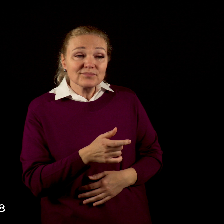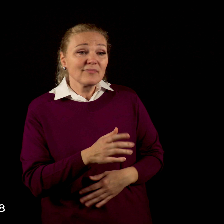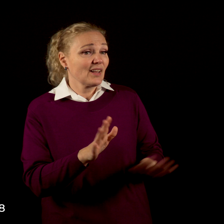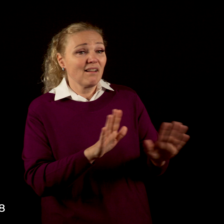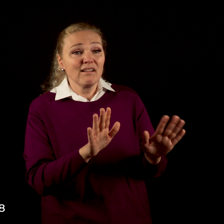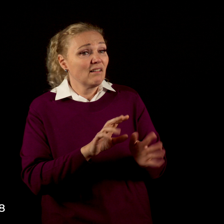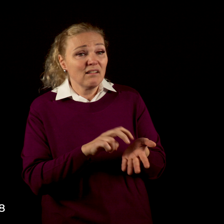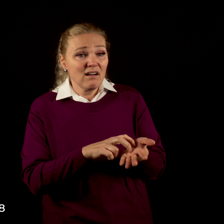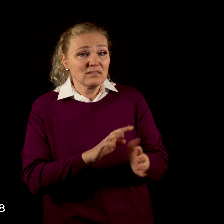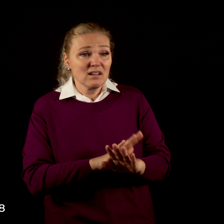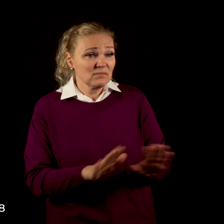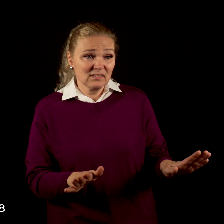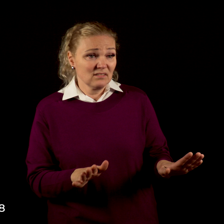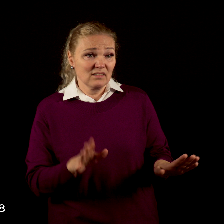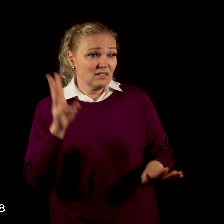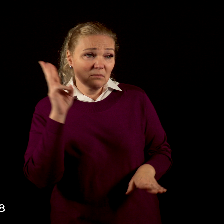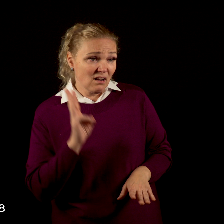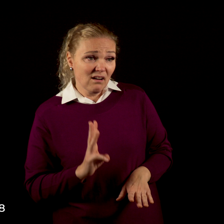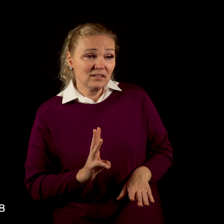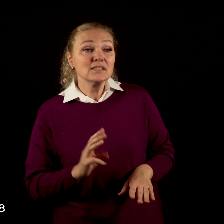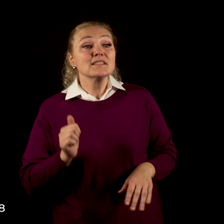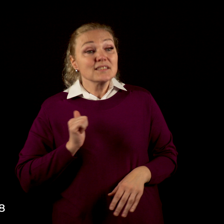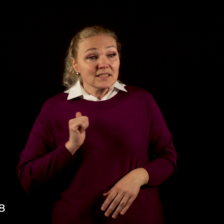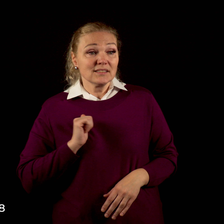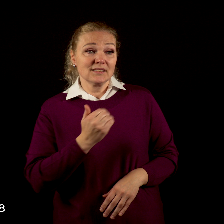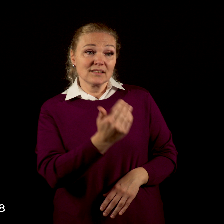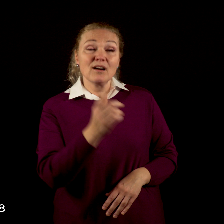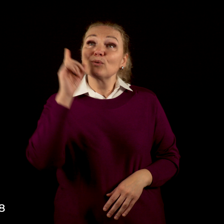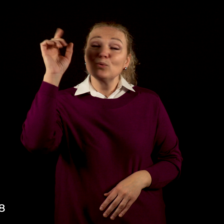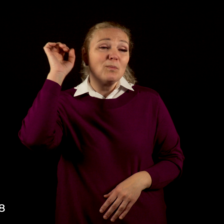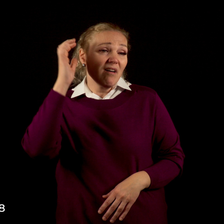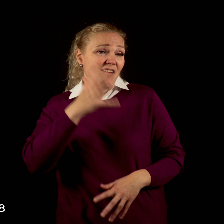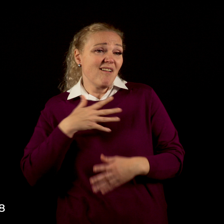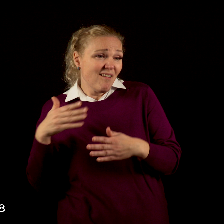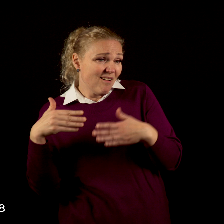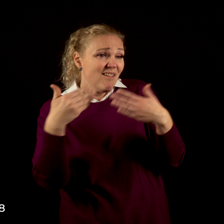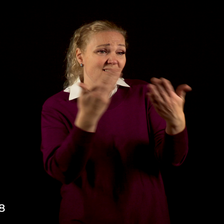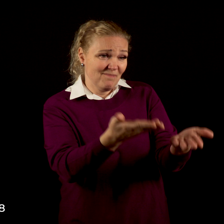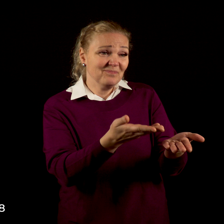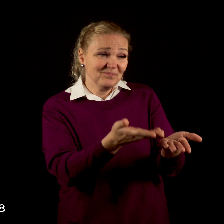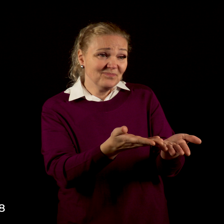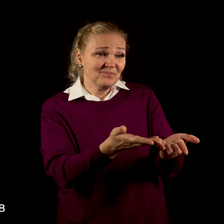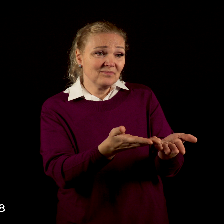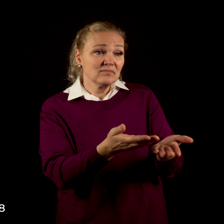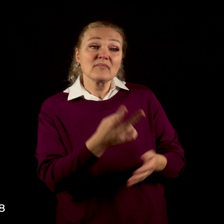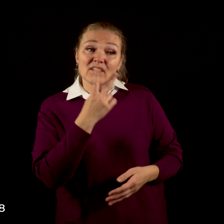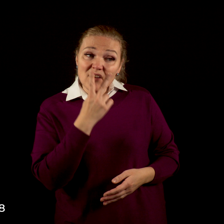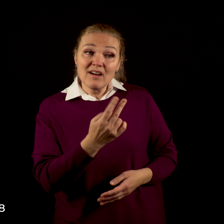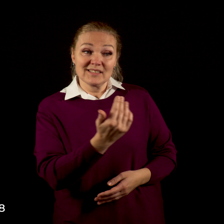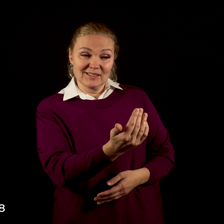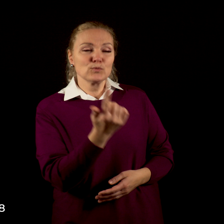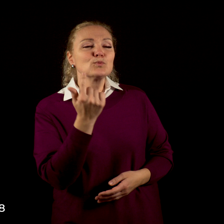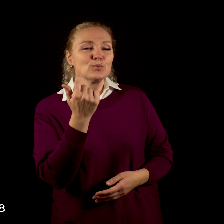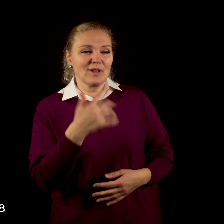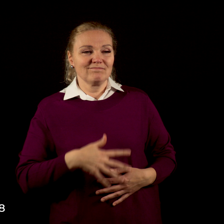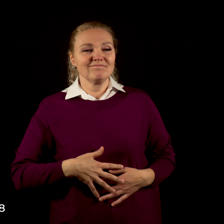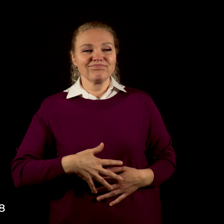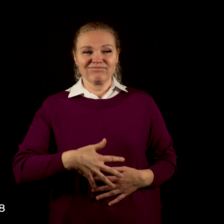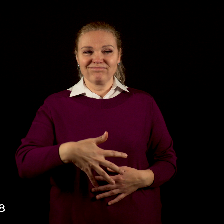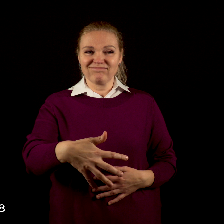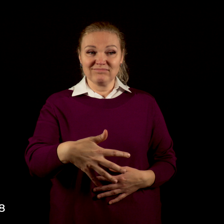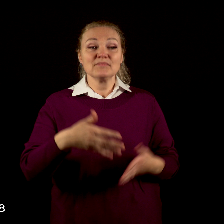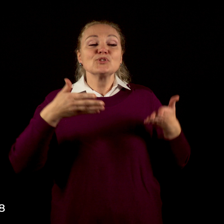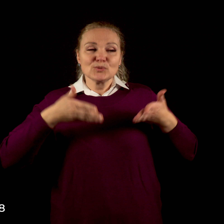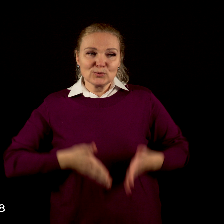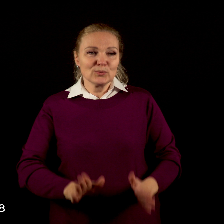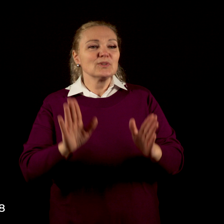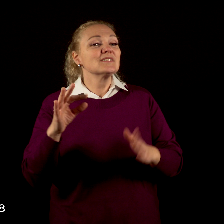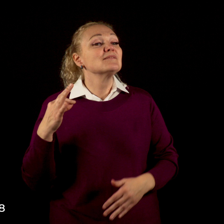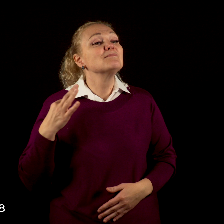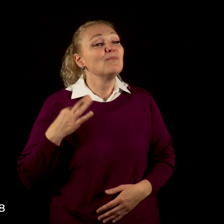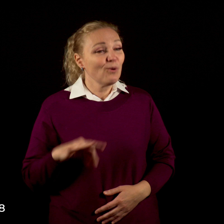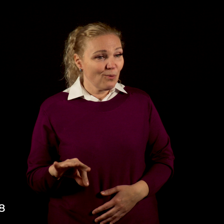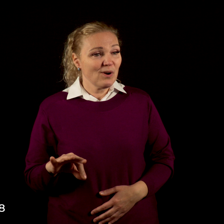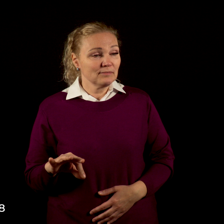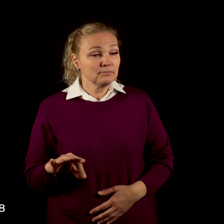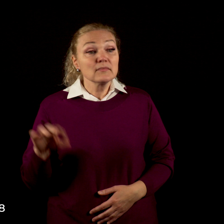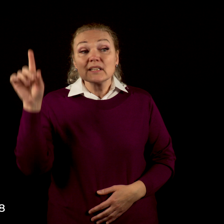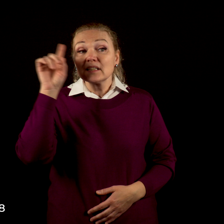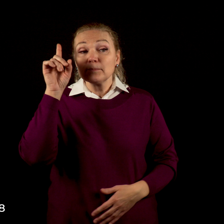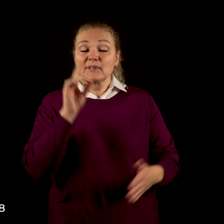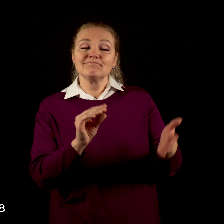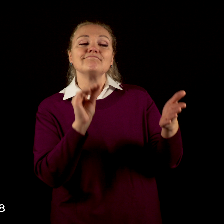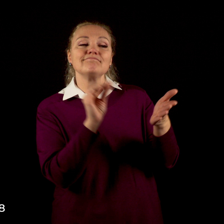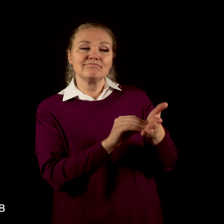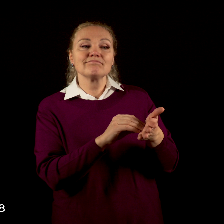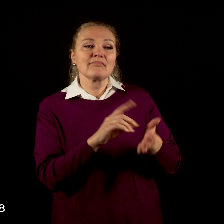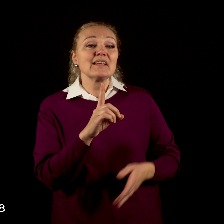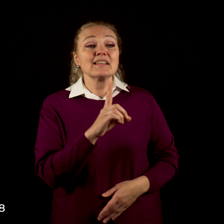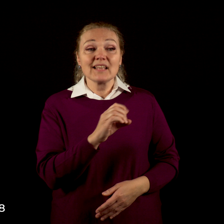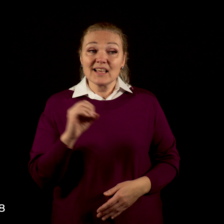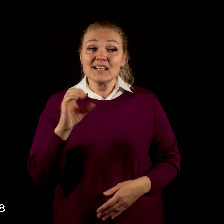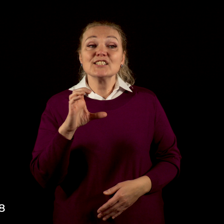So the angel told her, “Do not be afraid, Mary, for you have found favor with God.